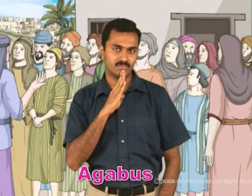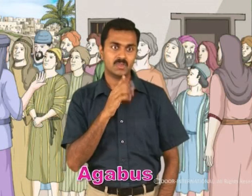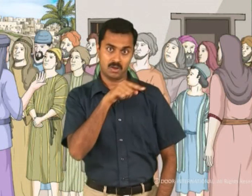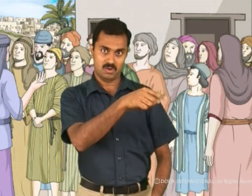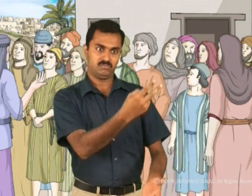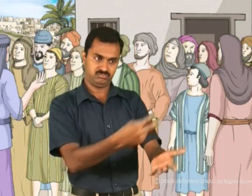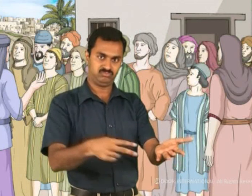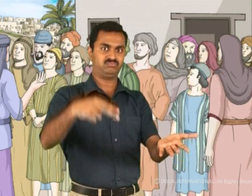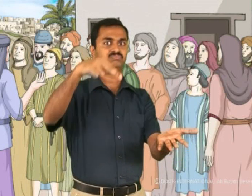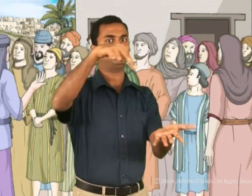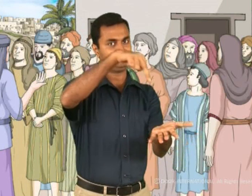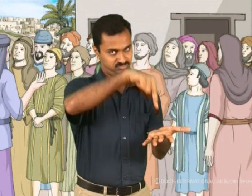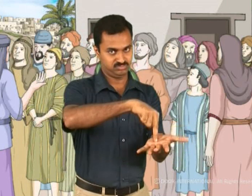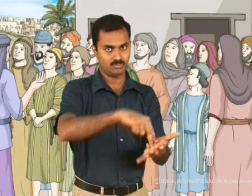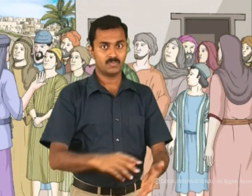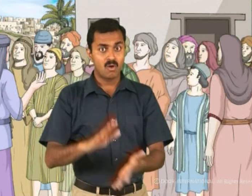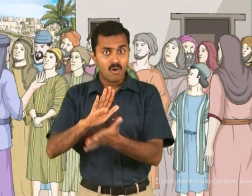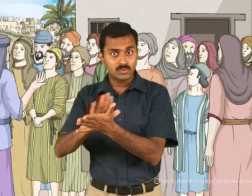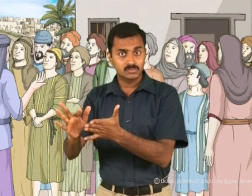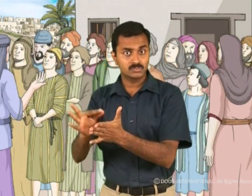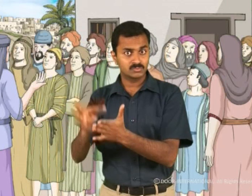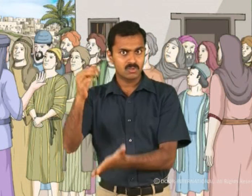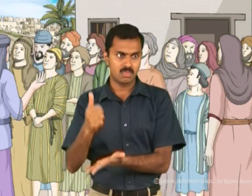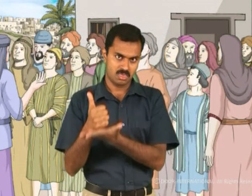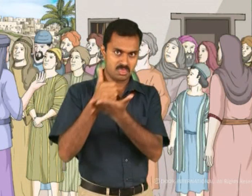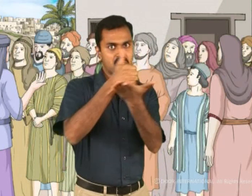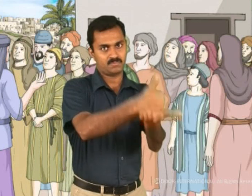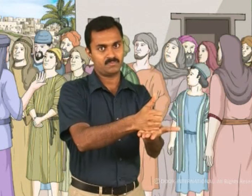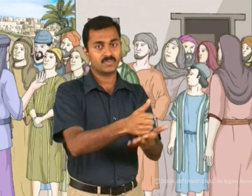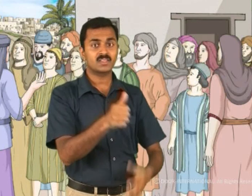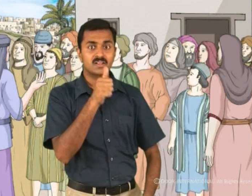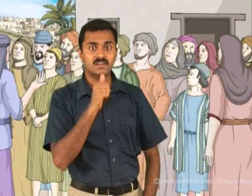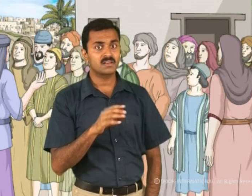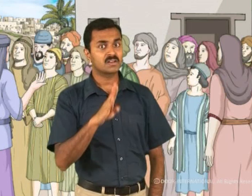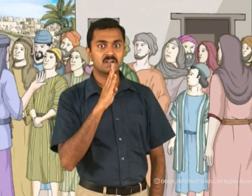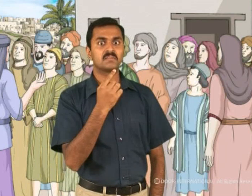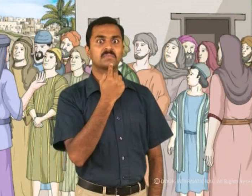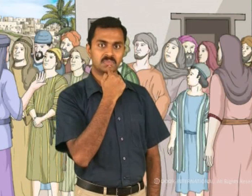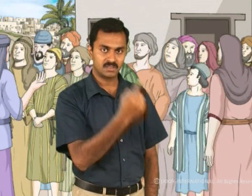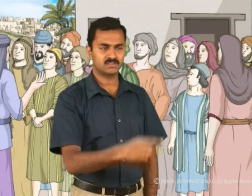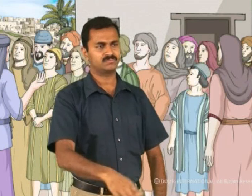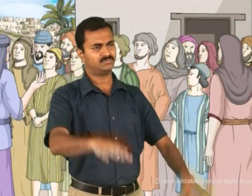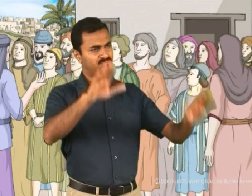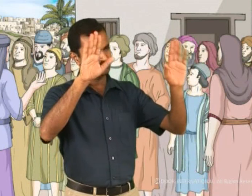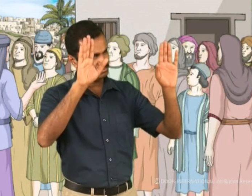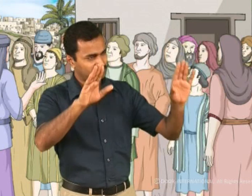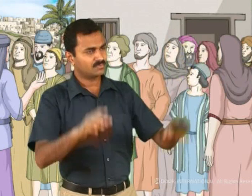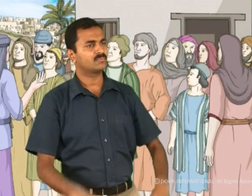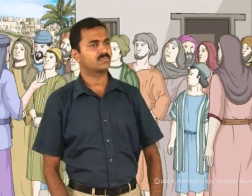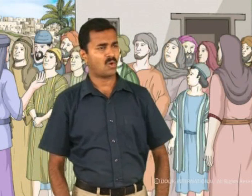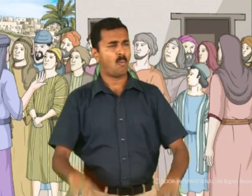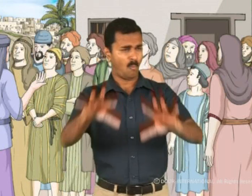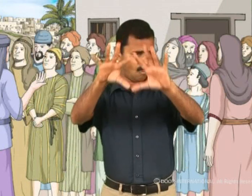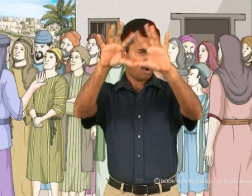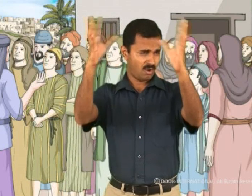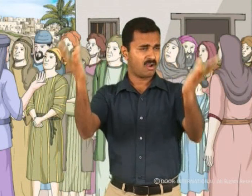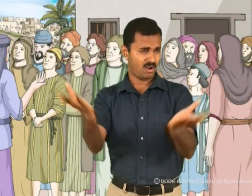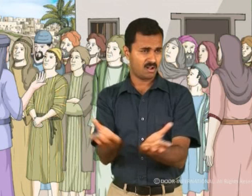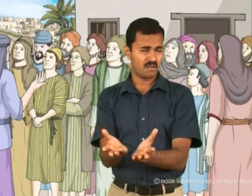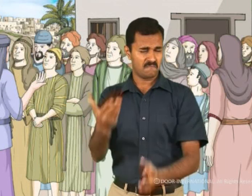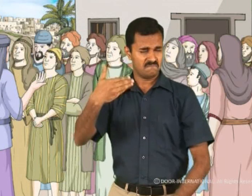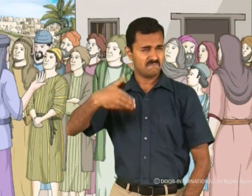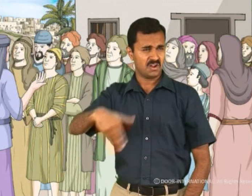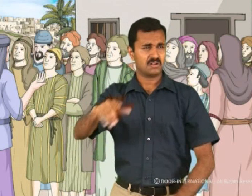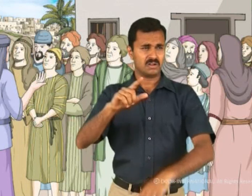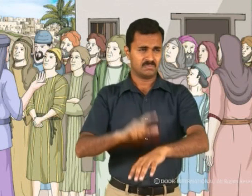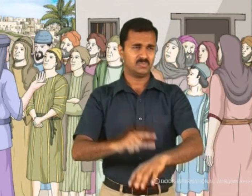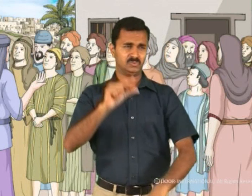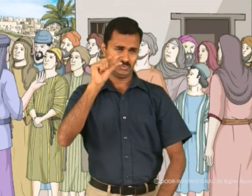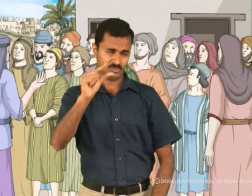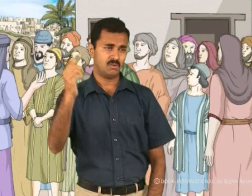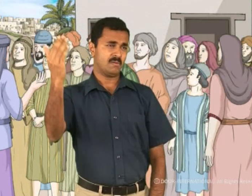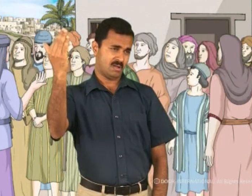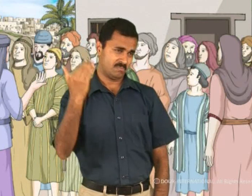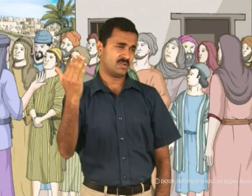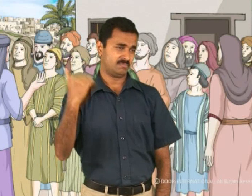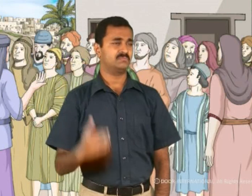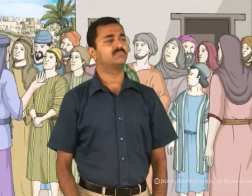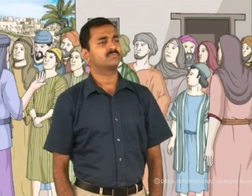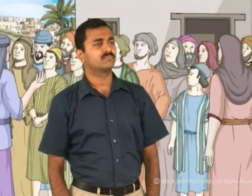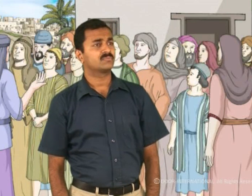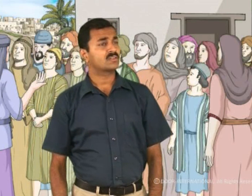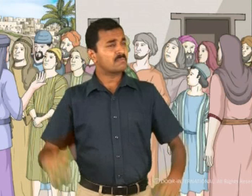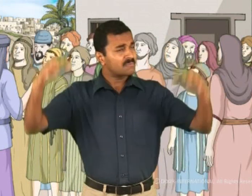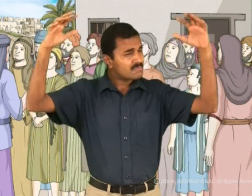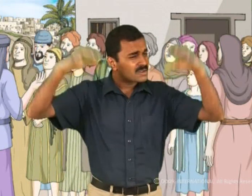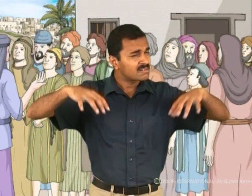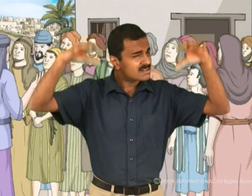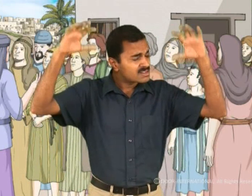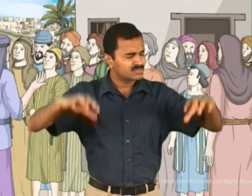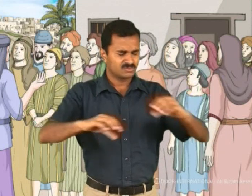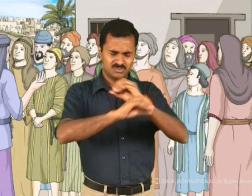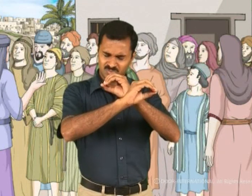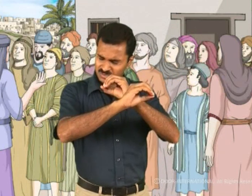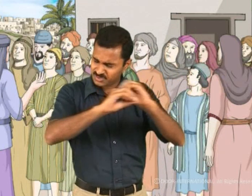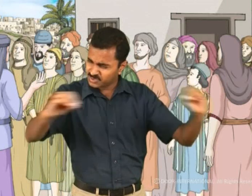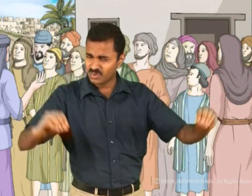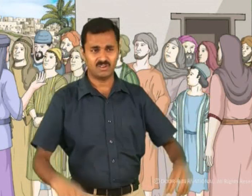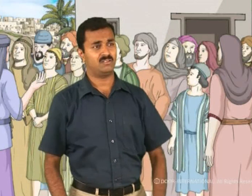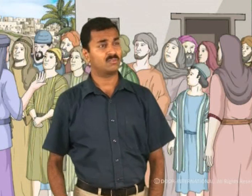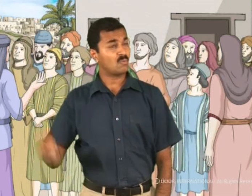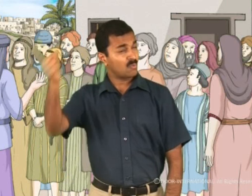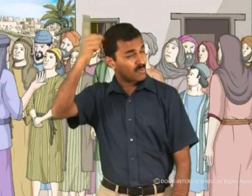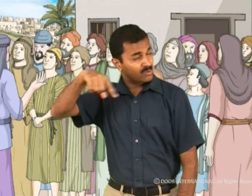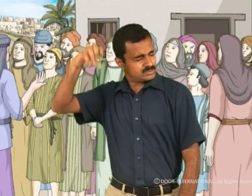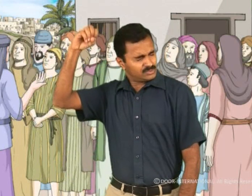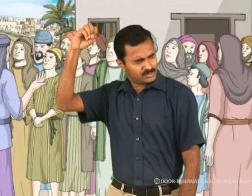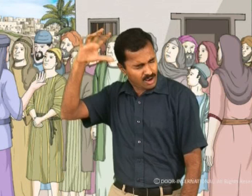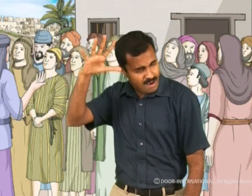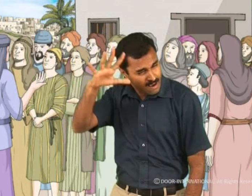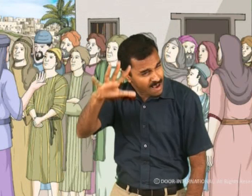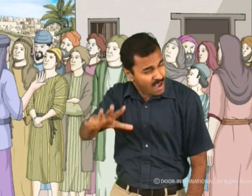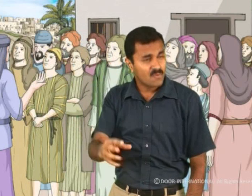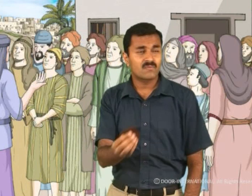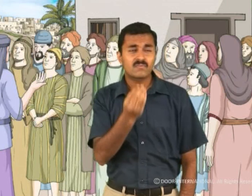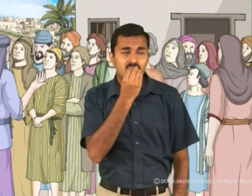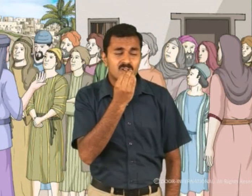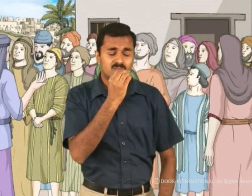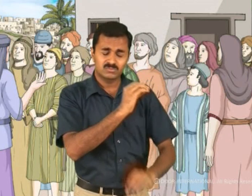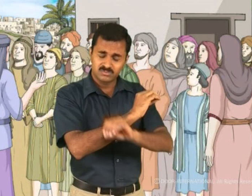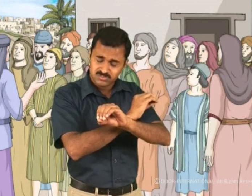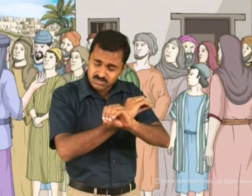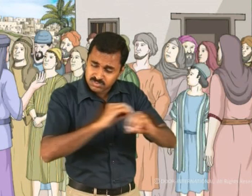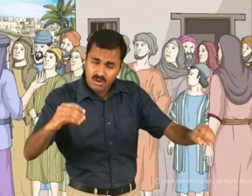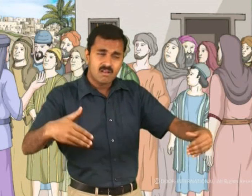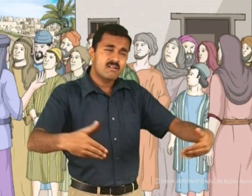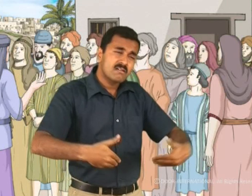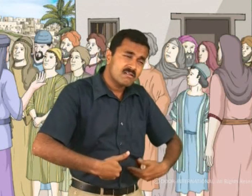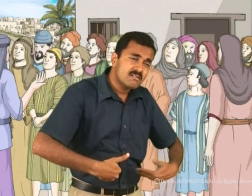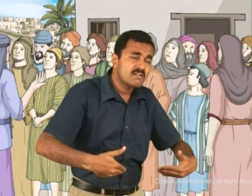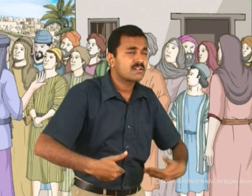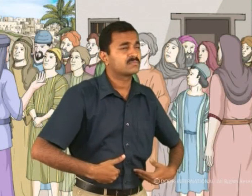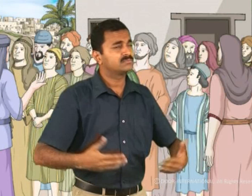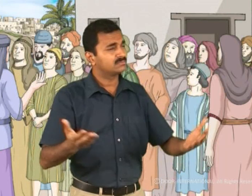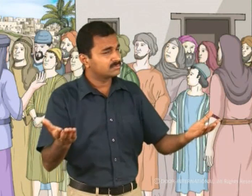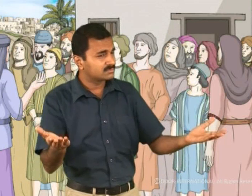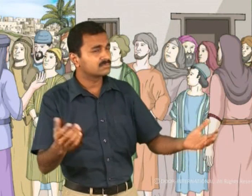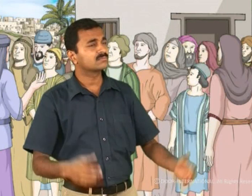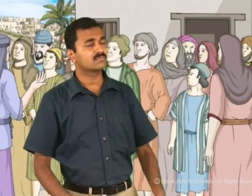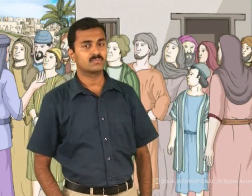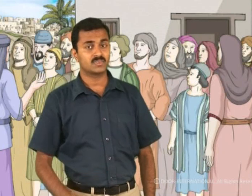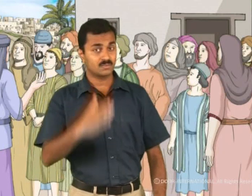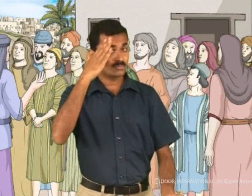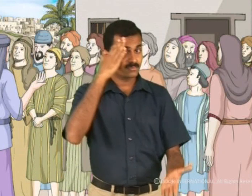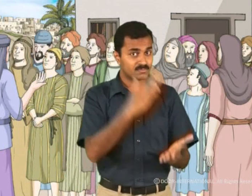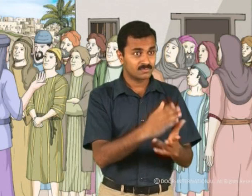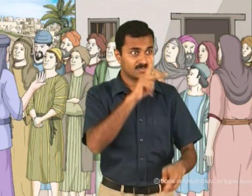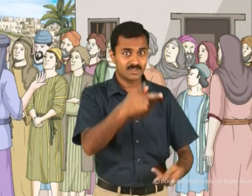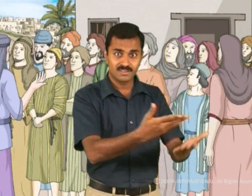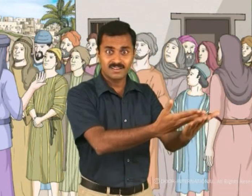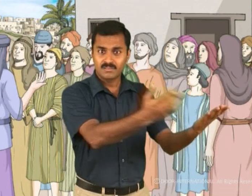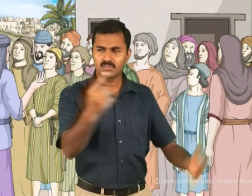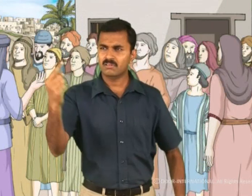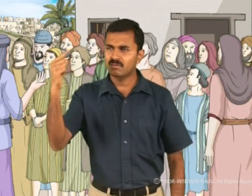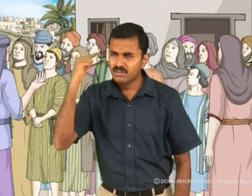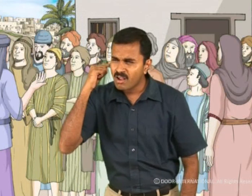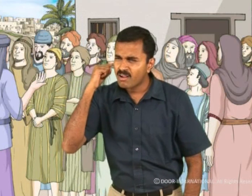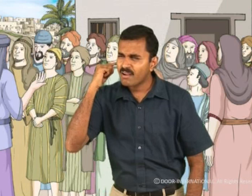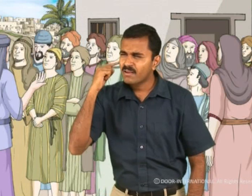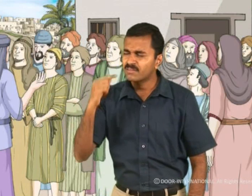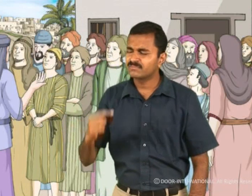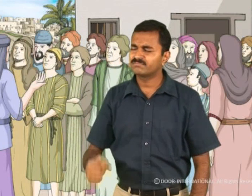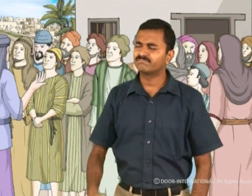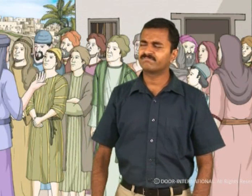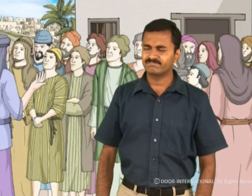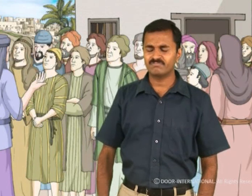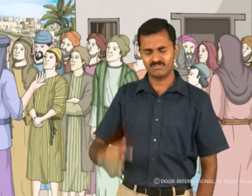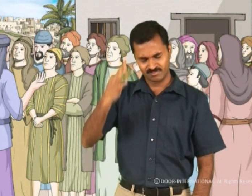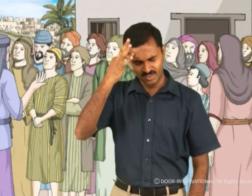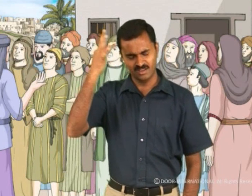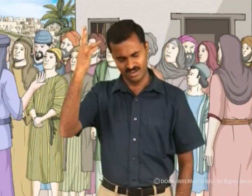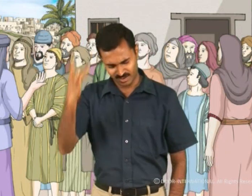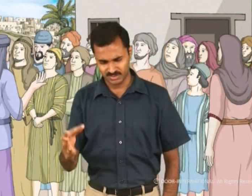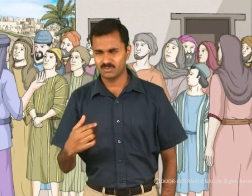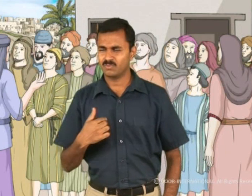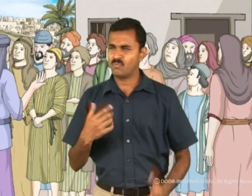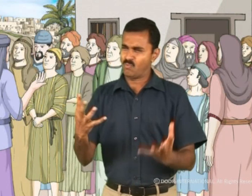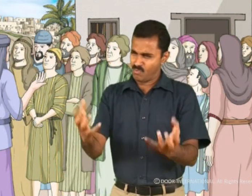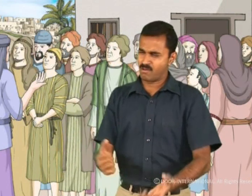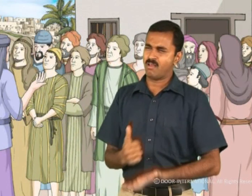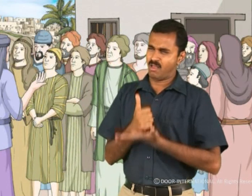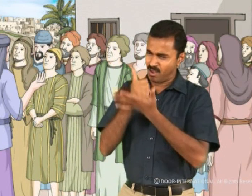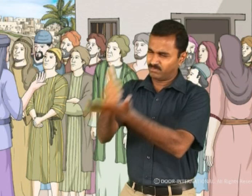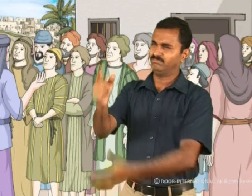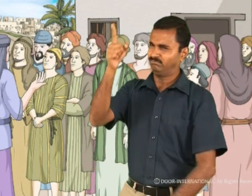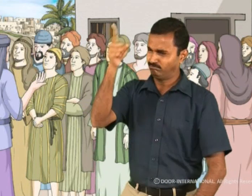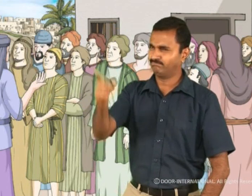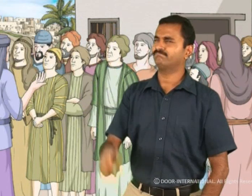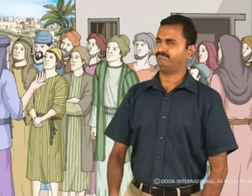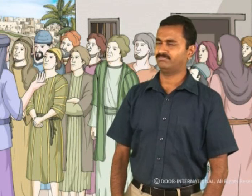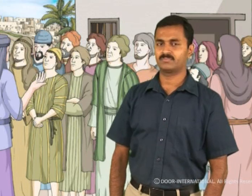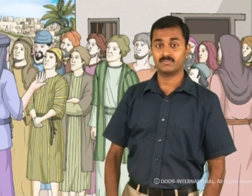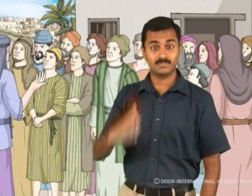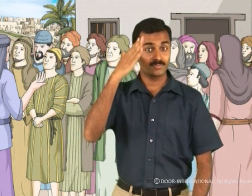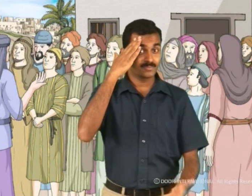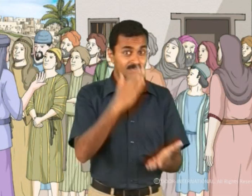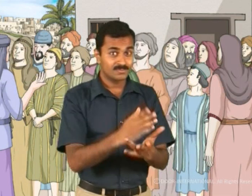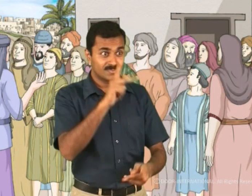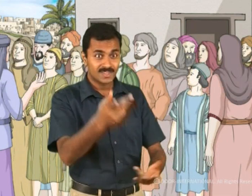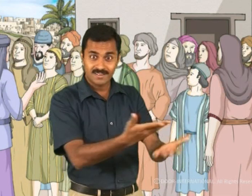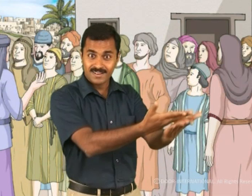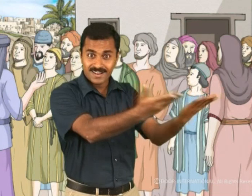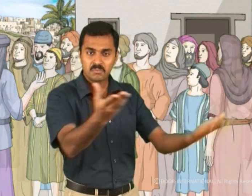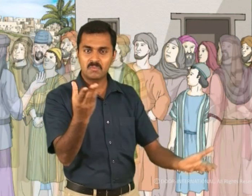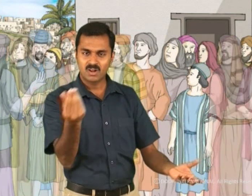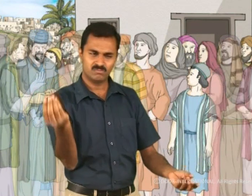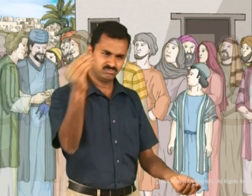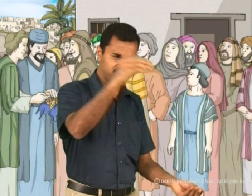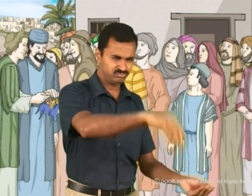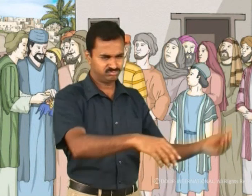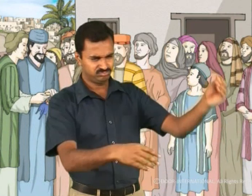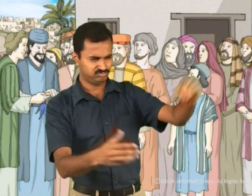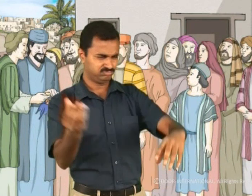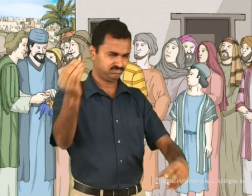One of them named Agabus stood up and predicted through the Spirit that a great famine would sweep across the whole world.